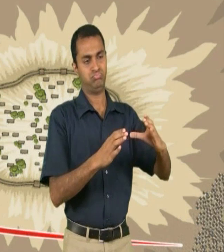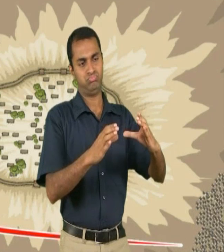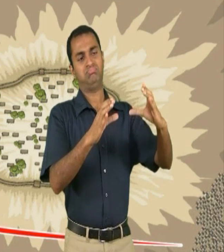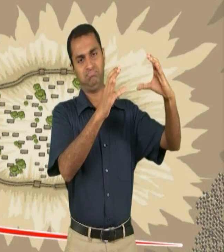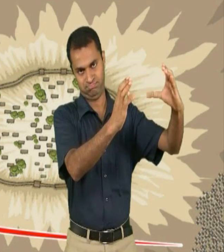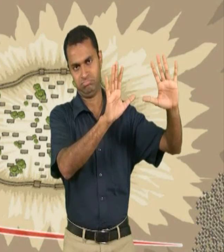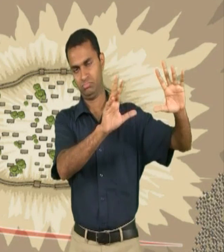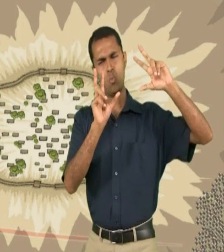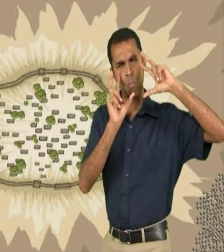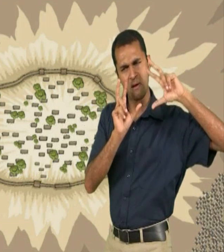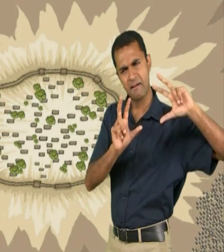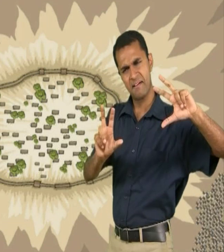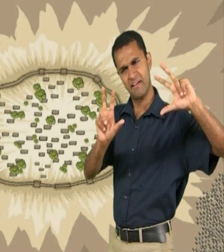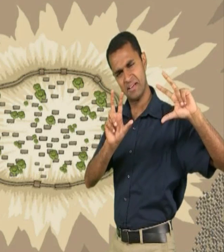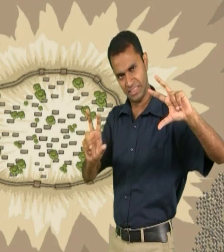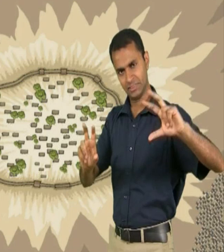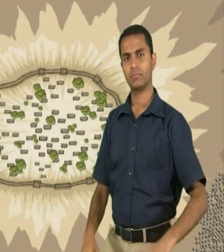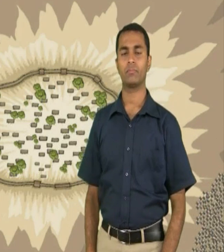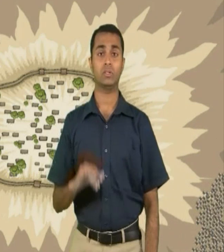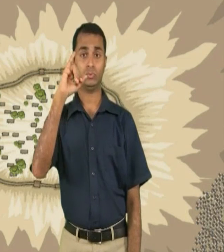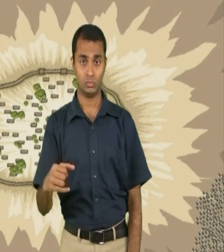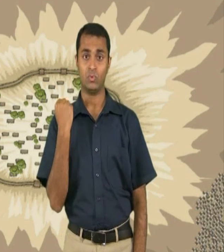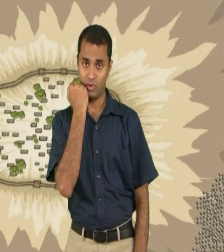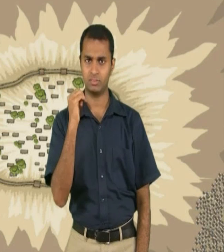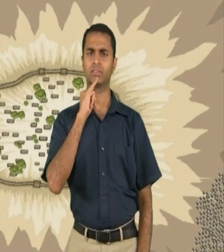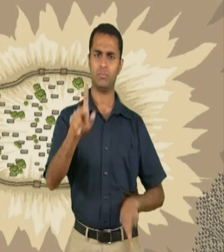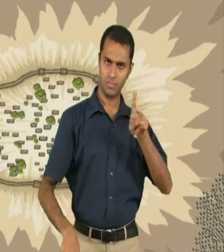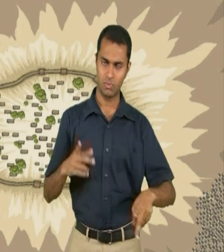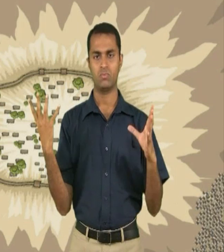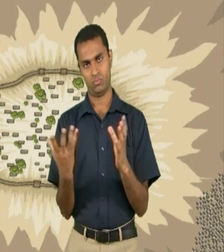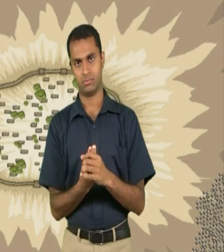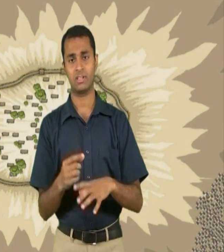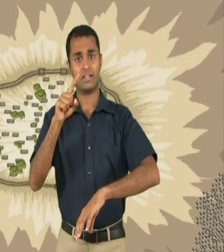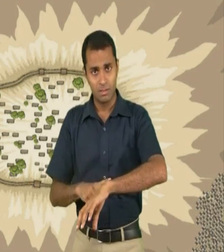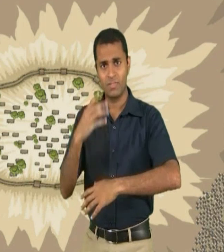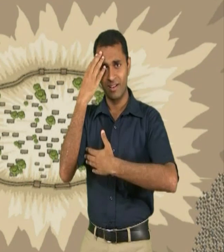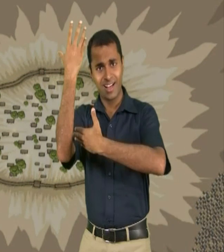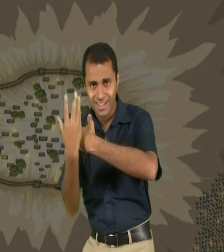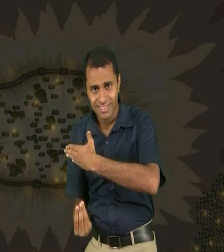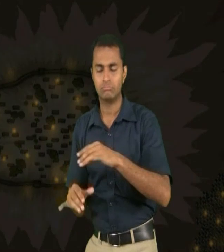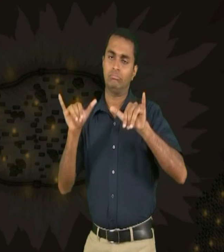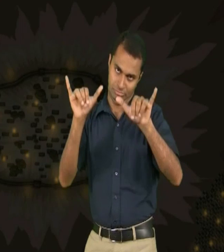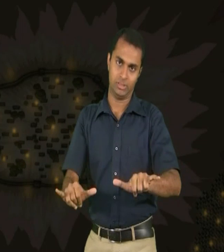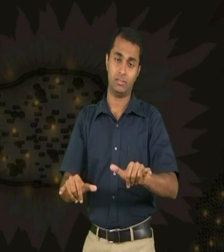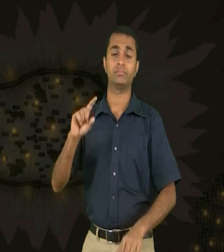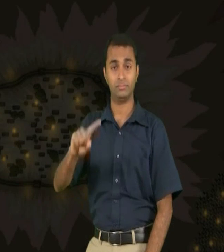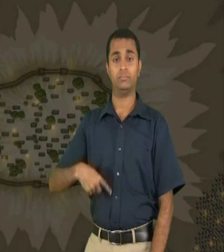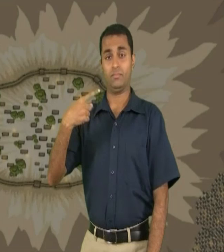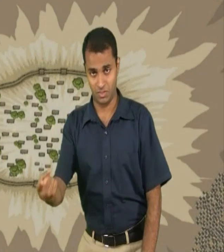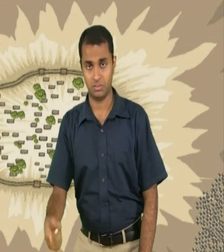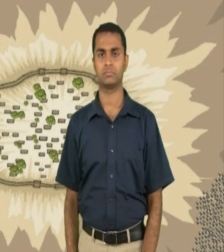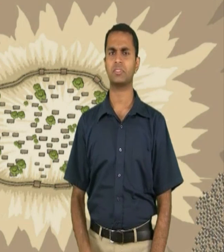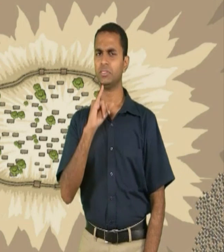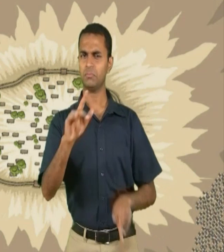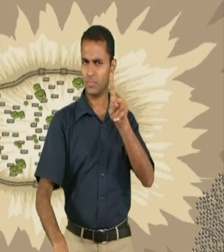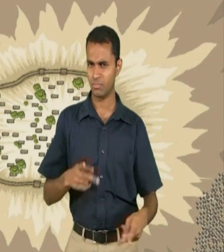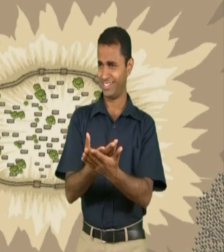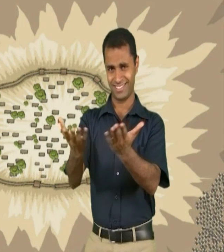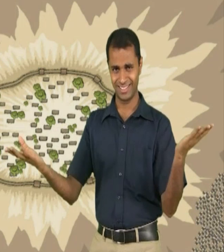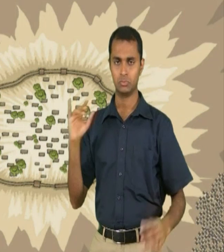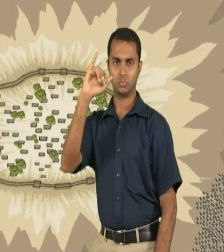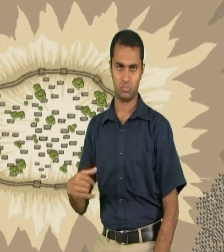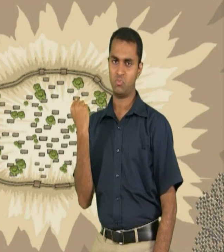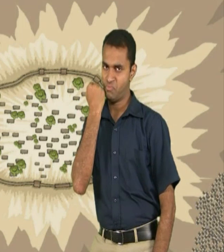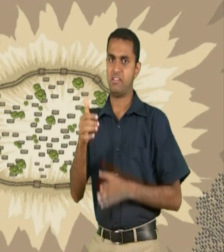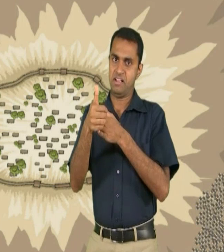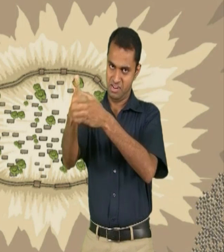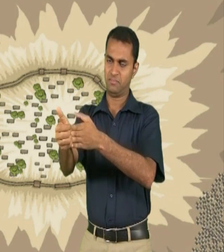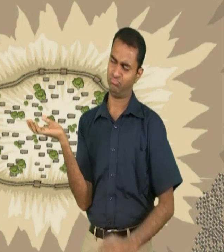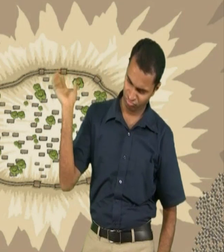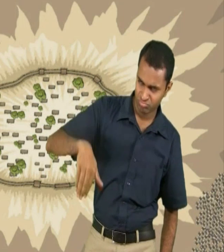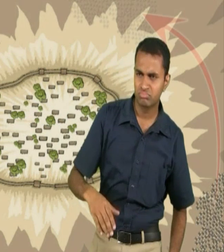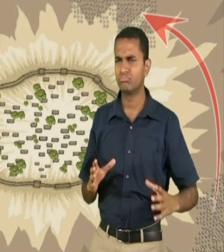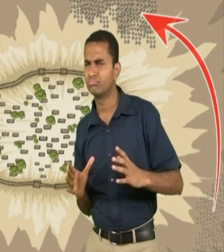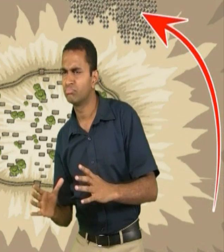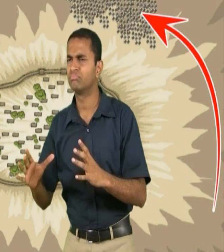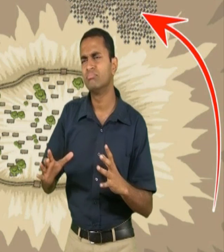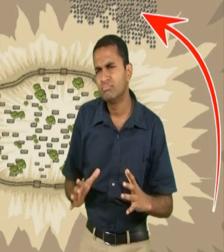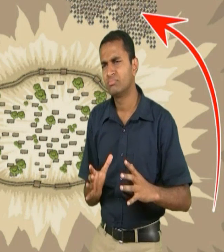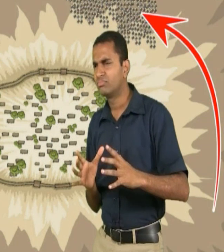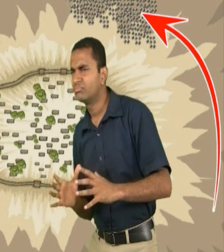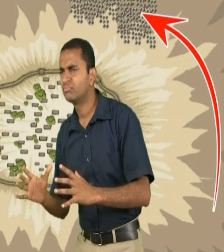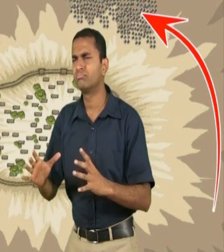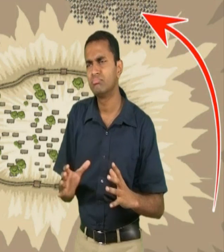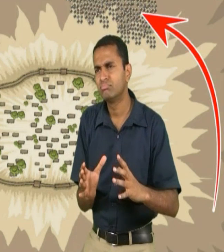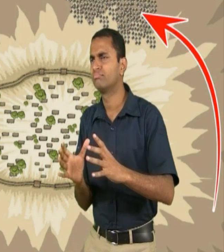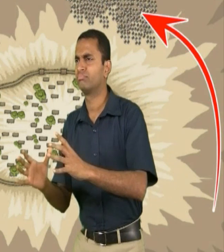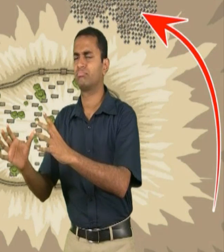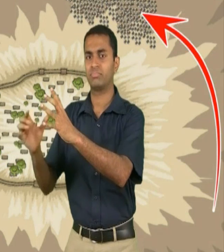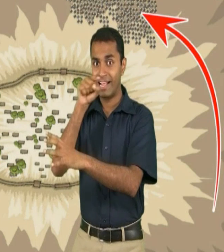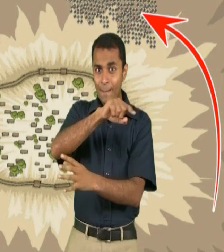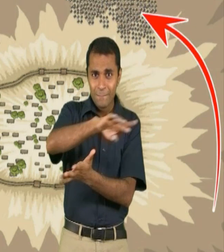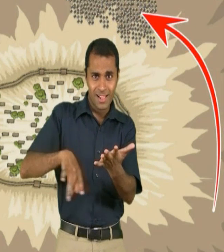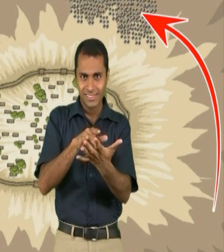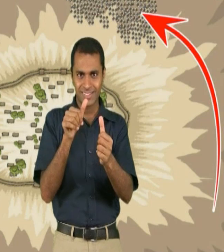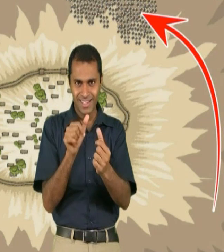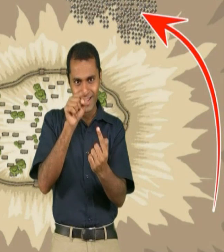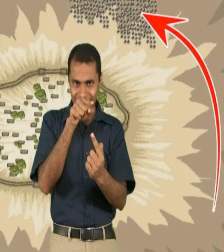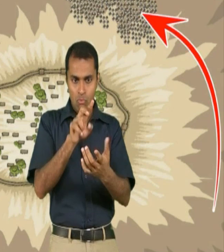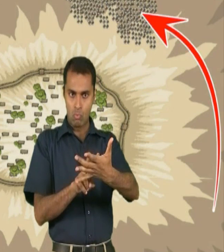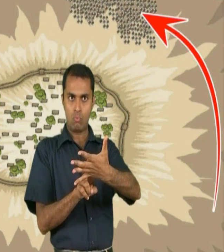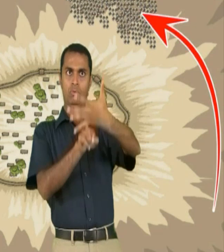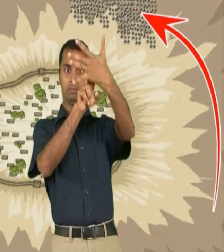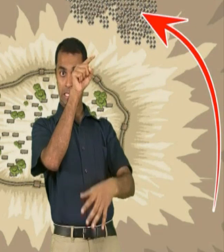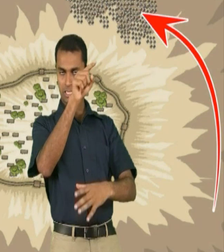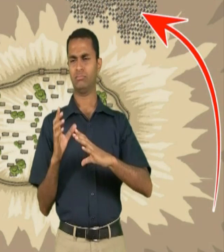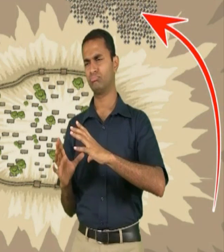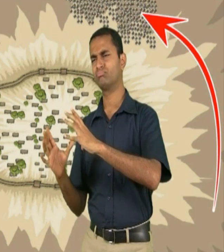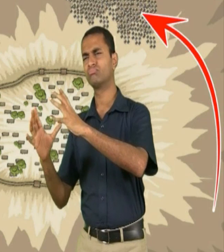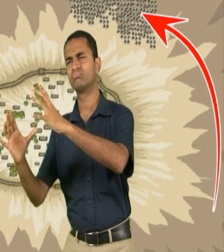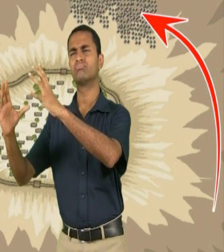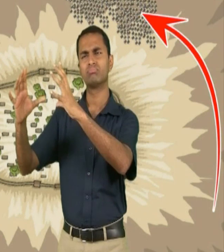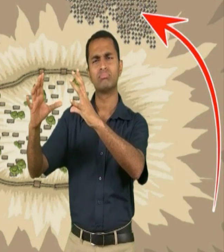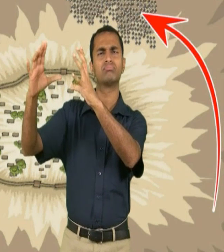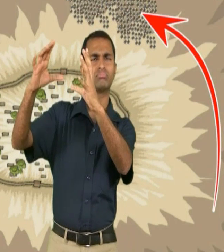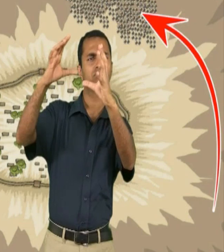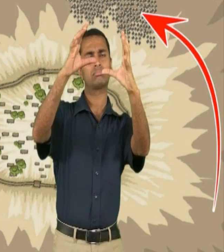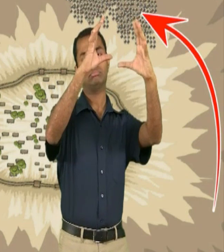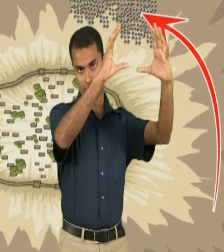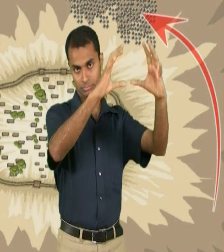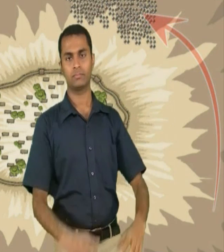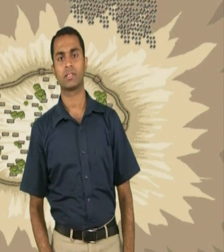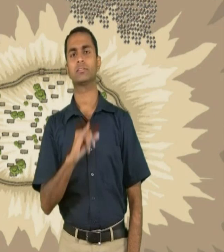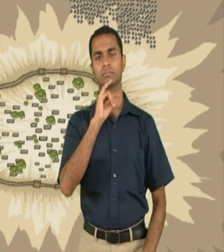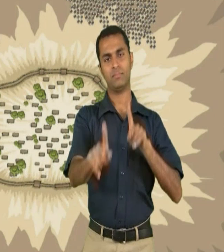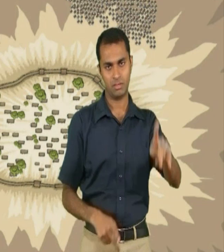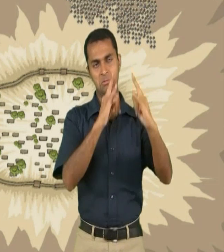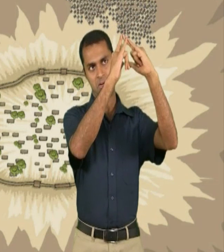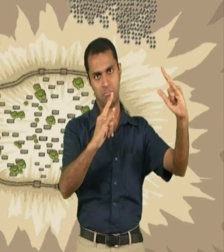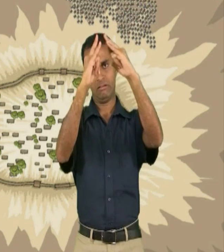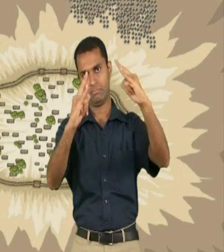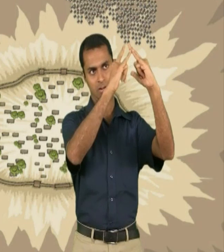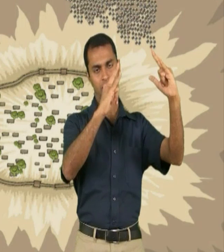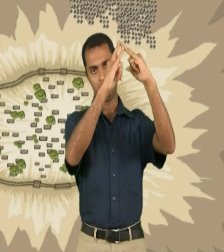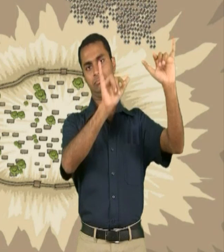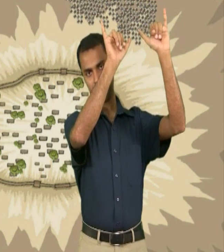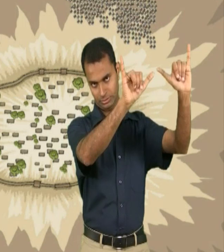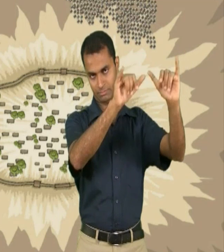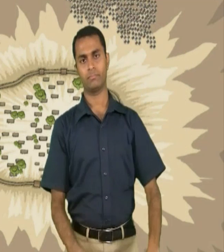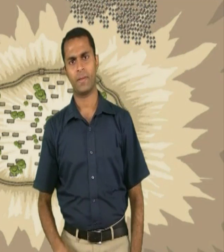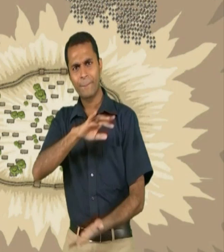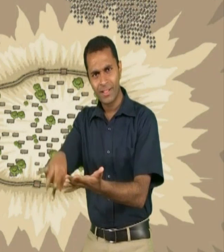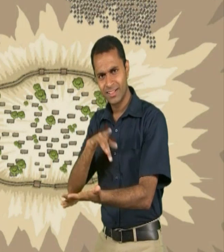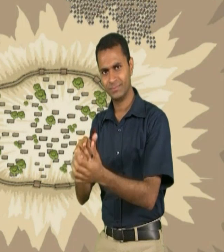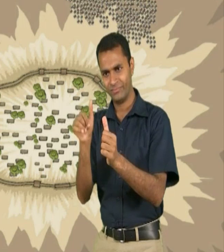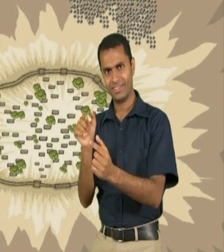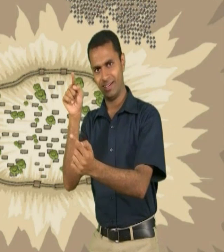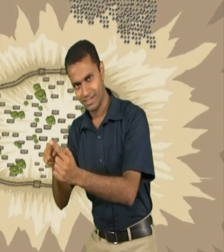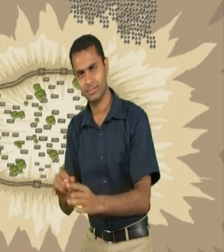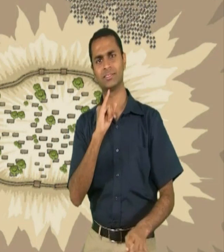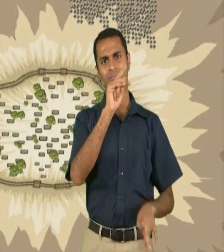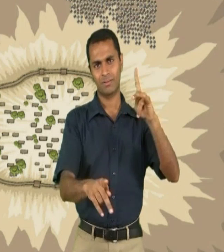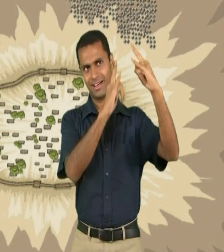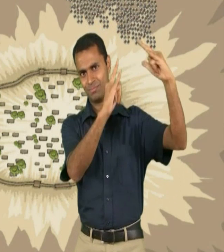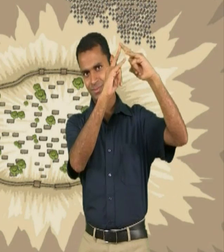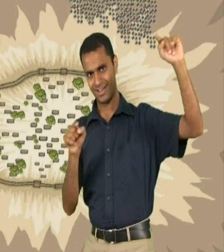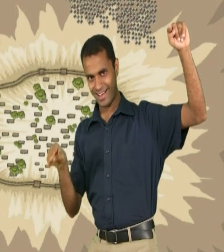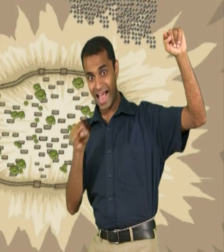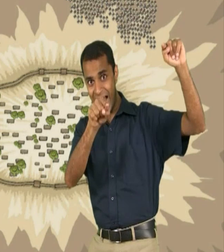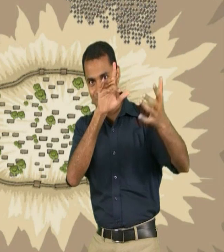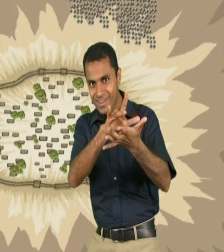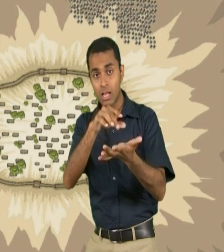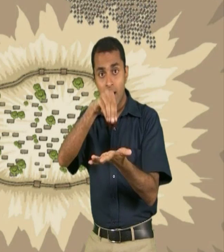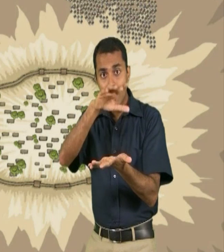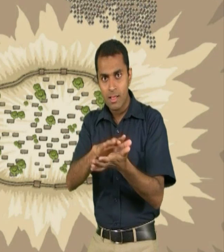Joshua got up early the next morning and mobilized his men, and he and the elders of Israel marched before them up to Ai. Then all the troops who were with him marched up and approached the city.